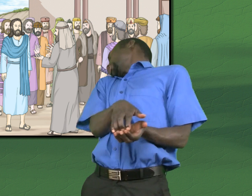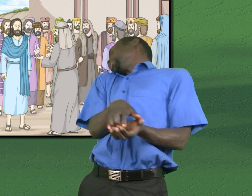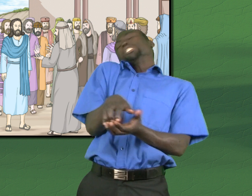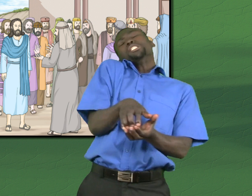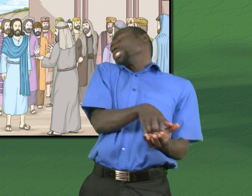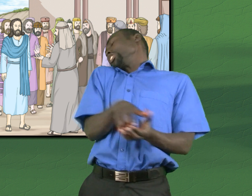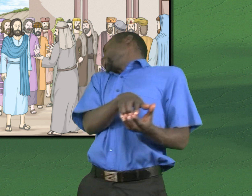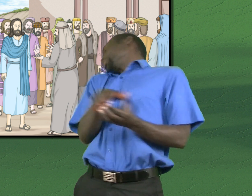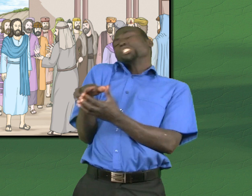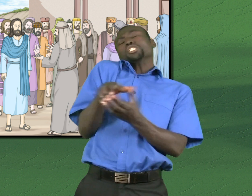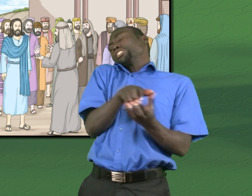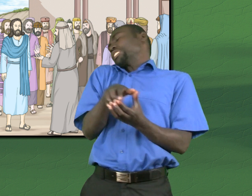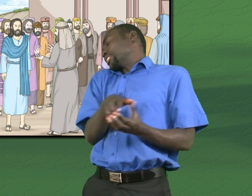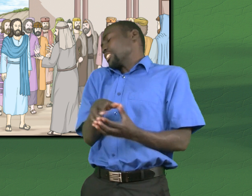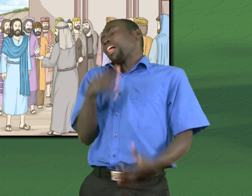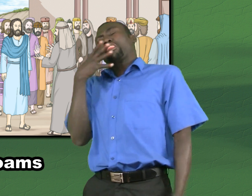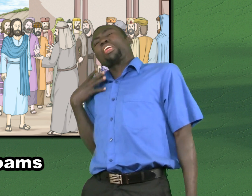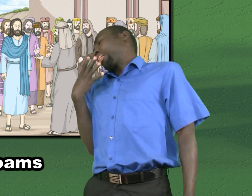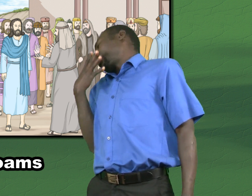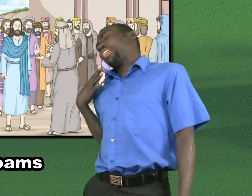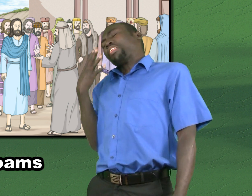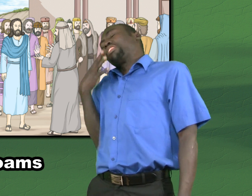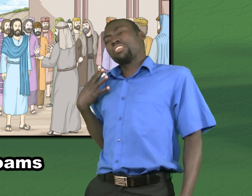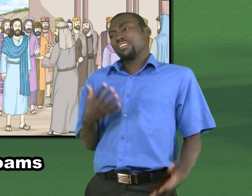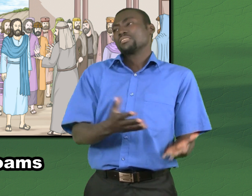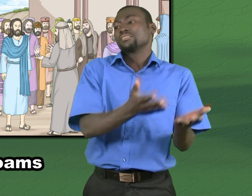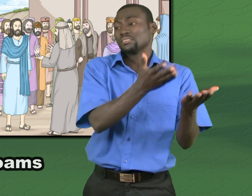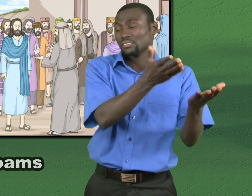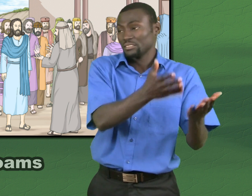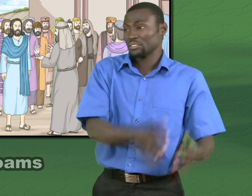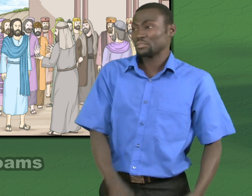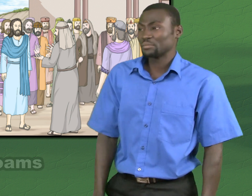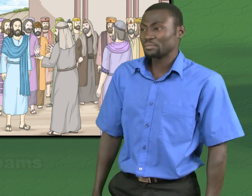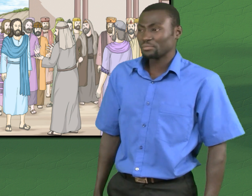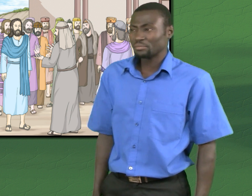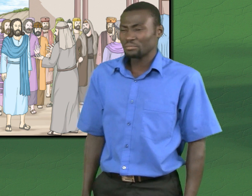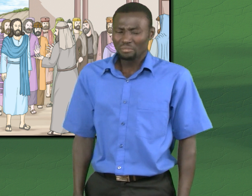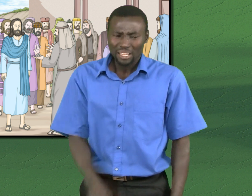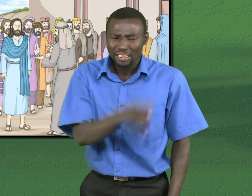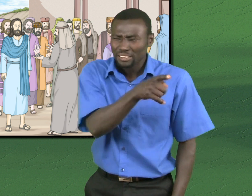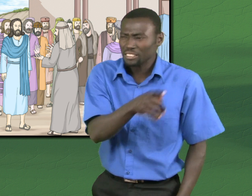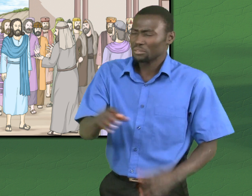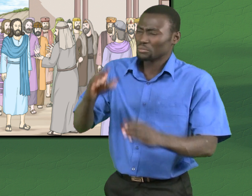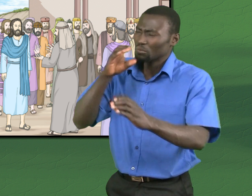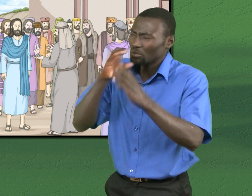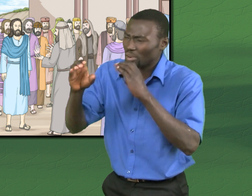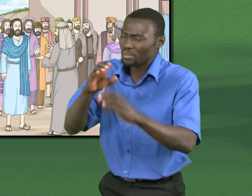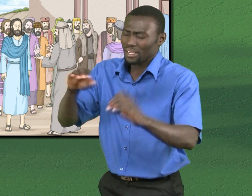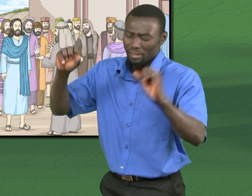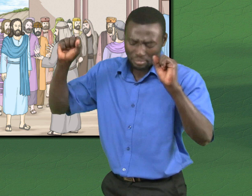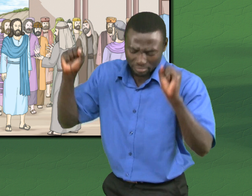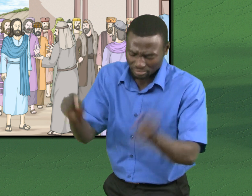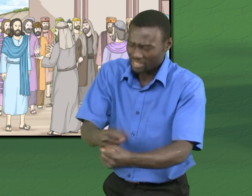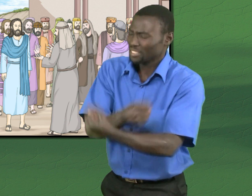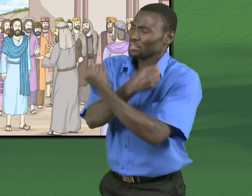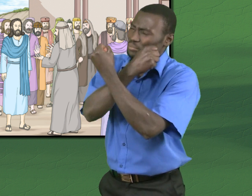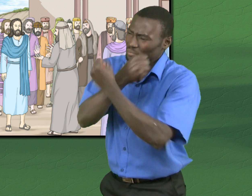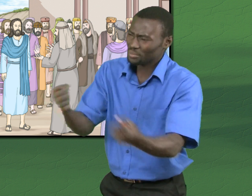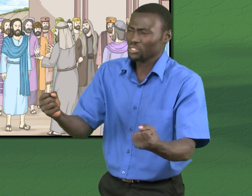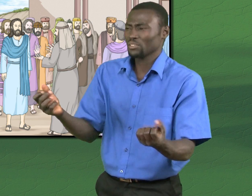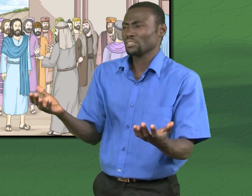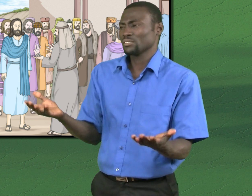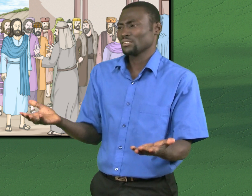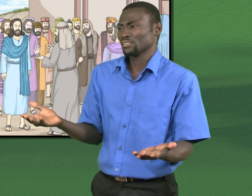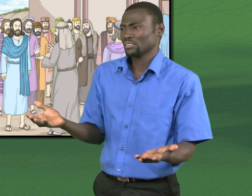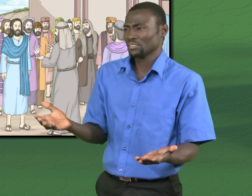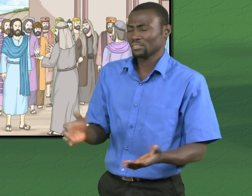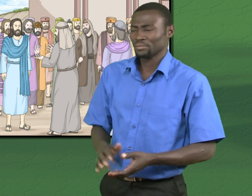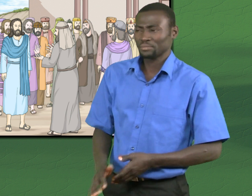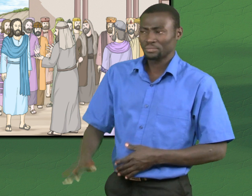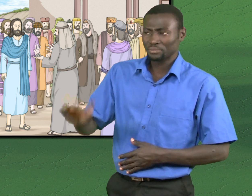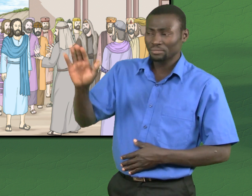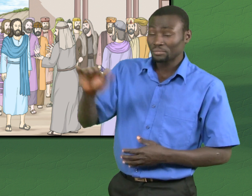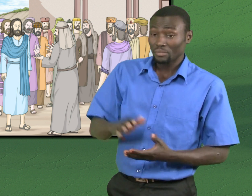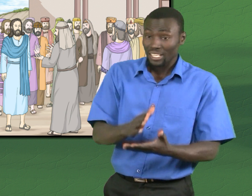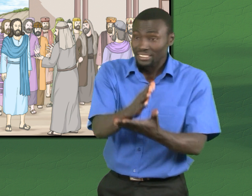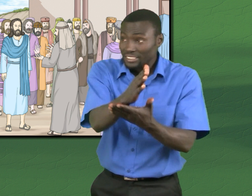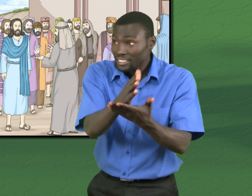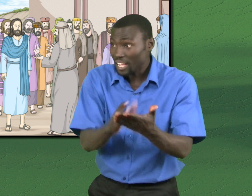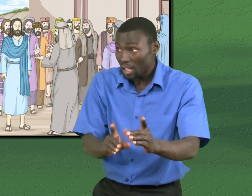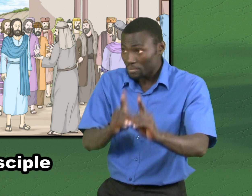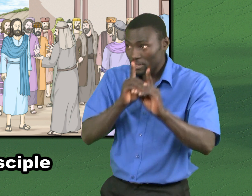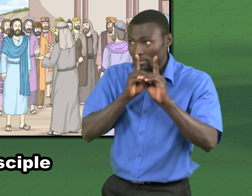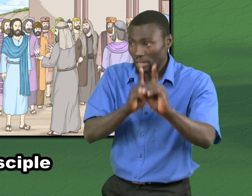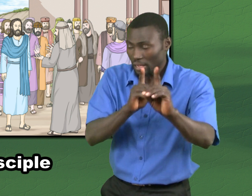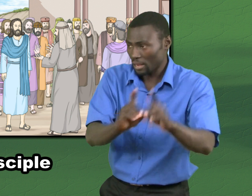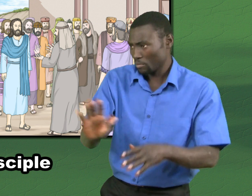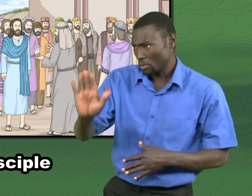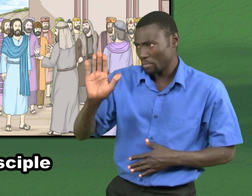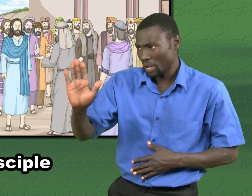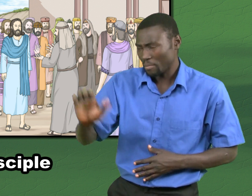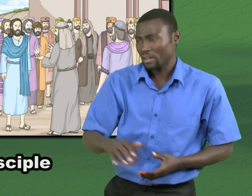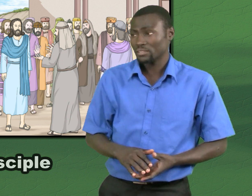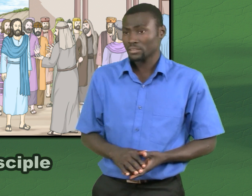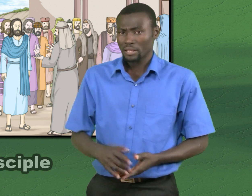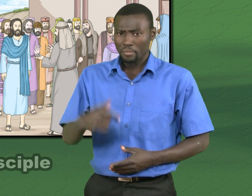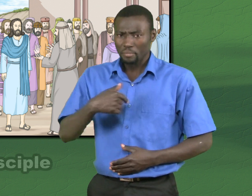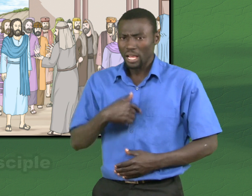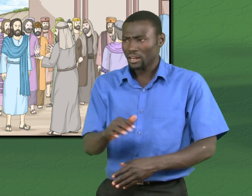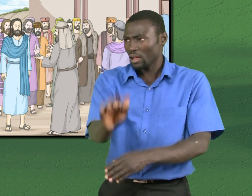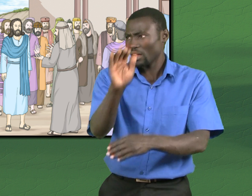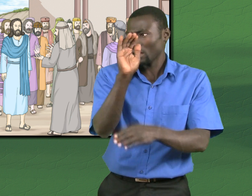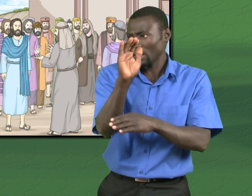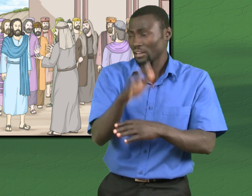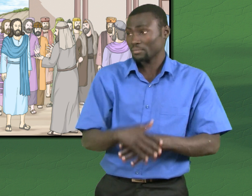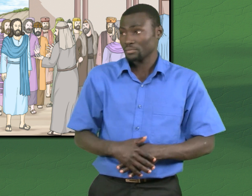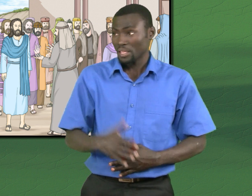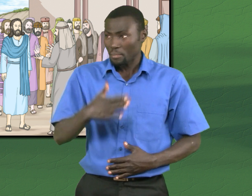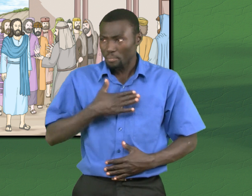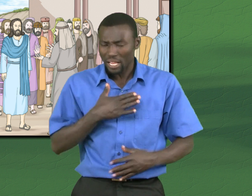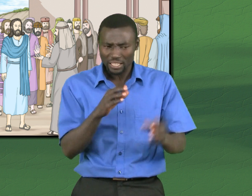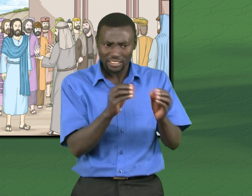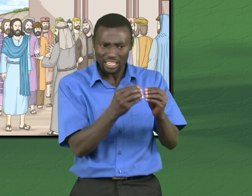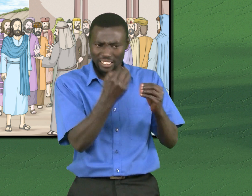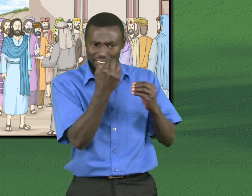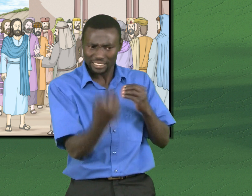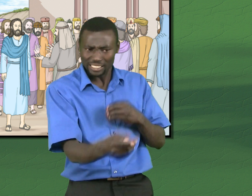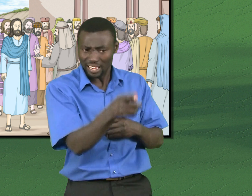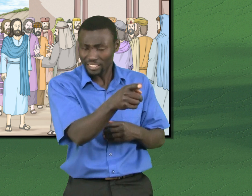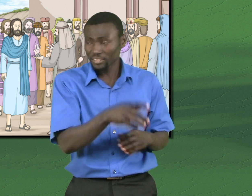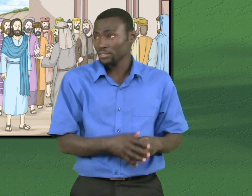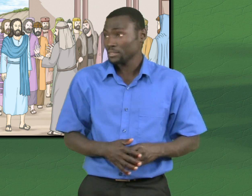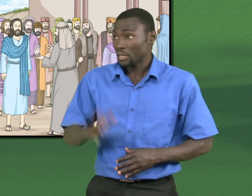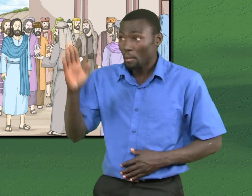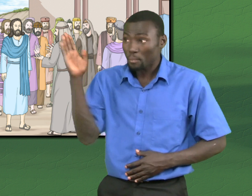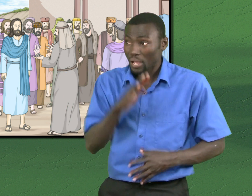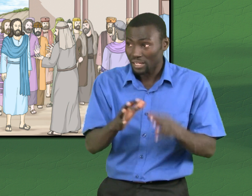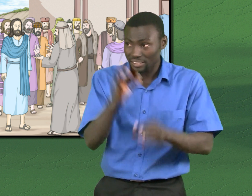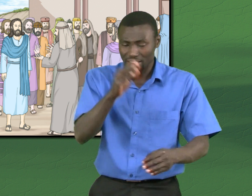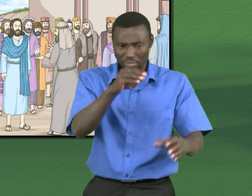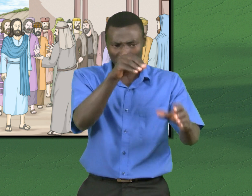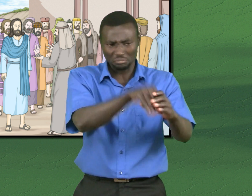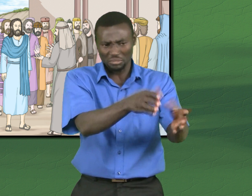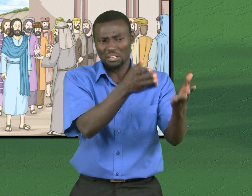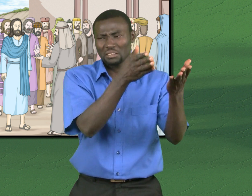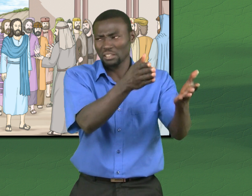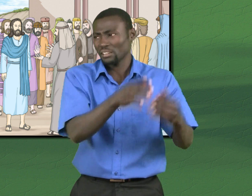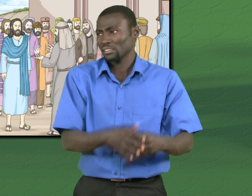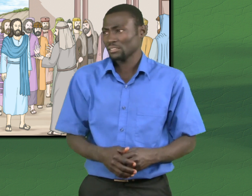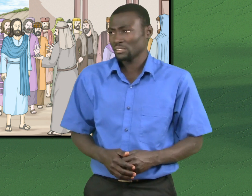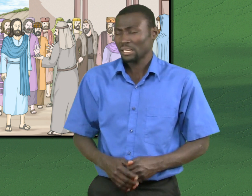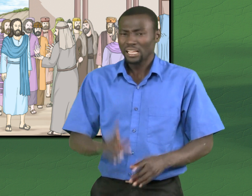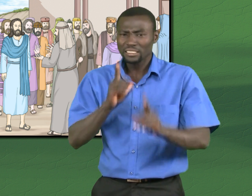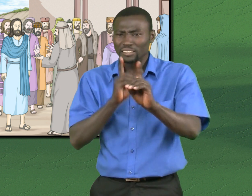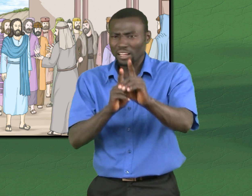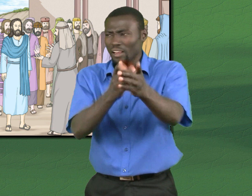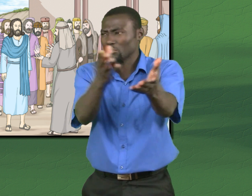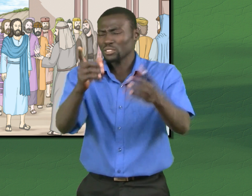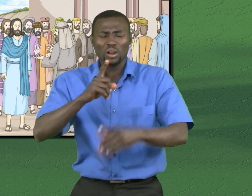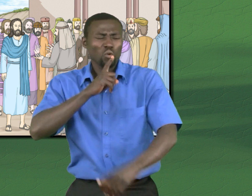Whenever it seizes him, it throws him to the ground.